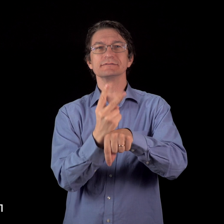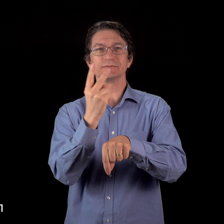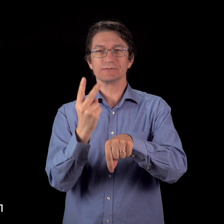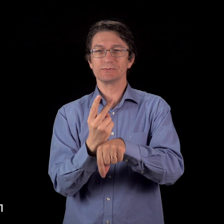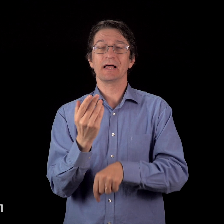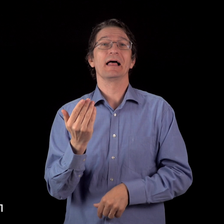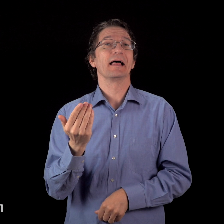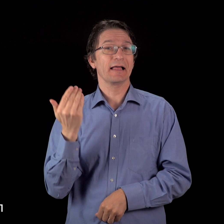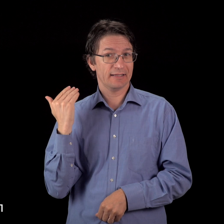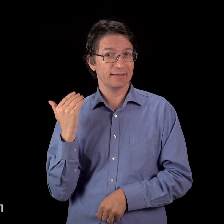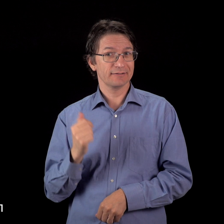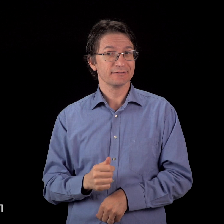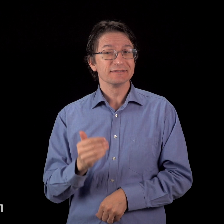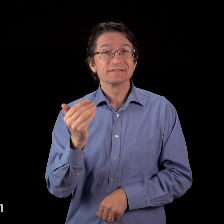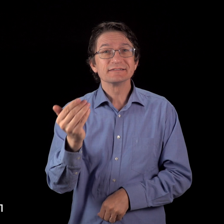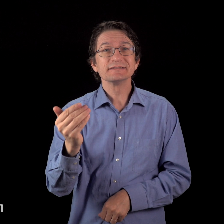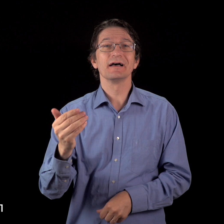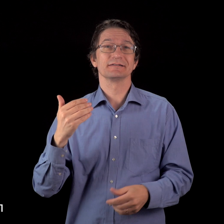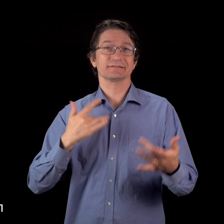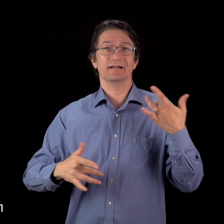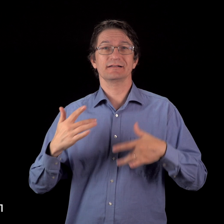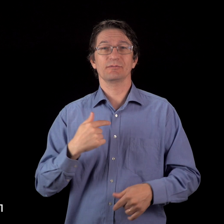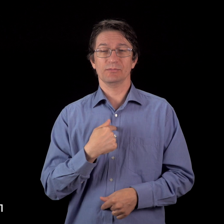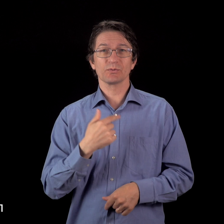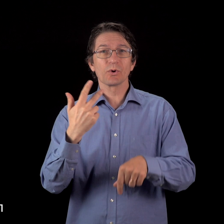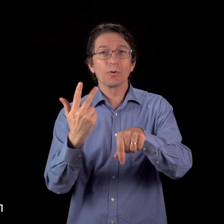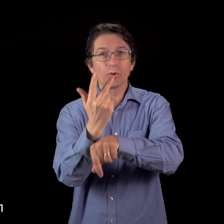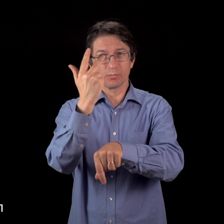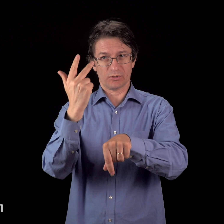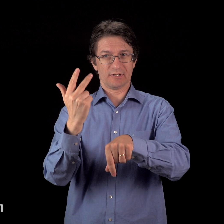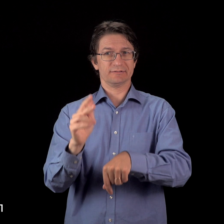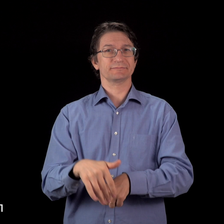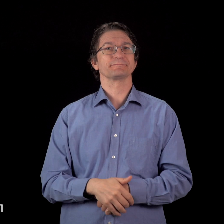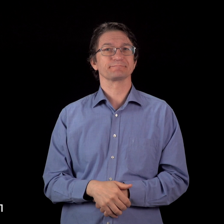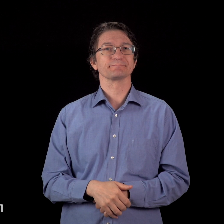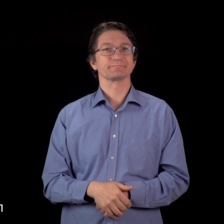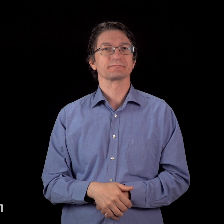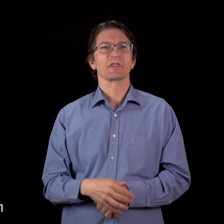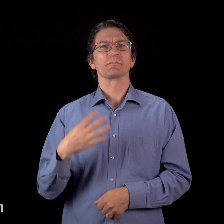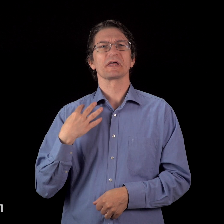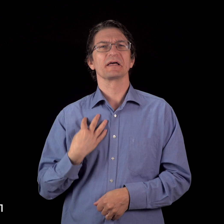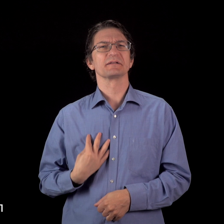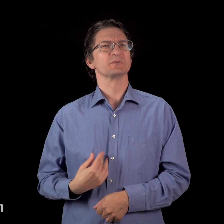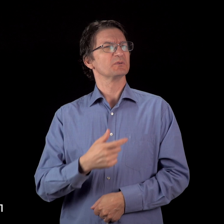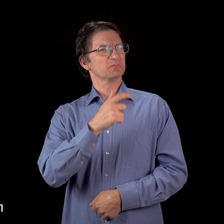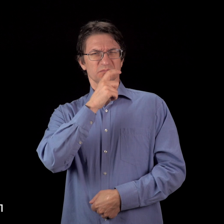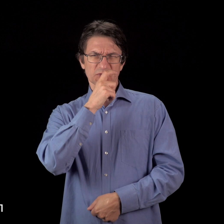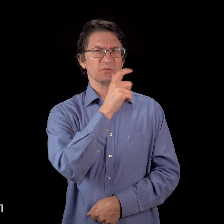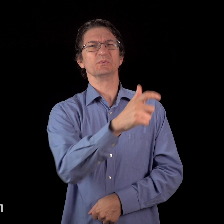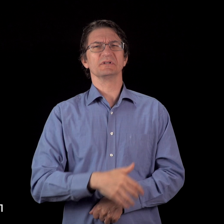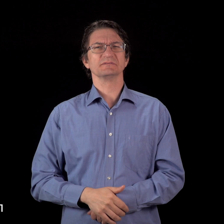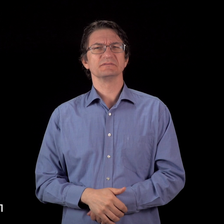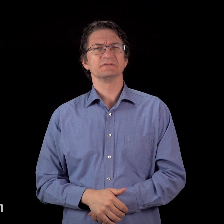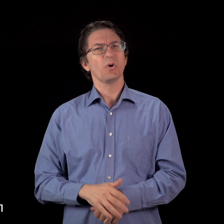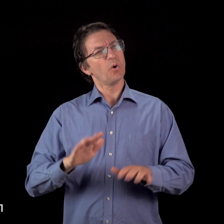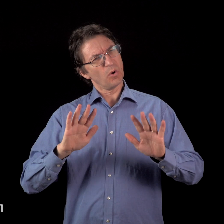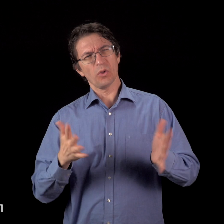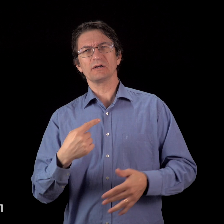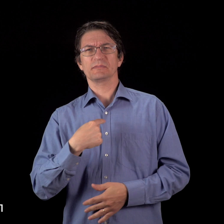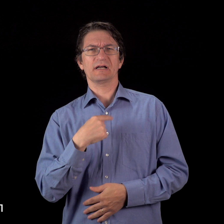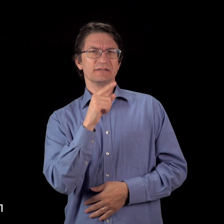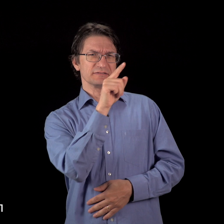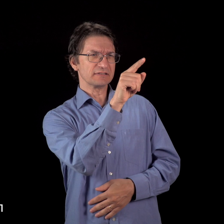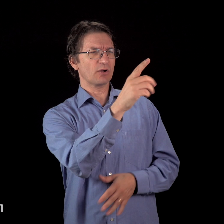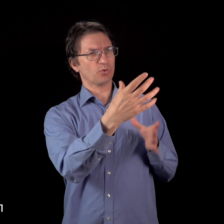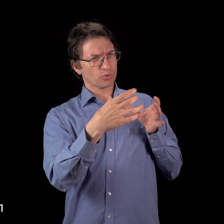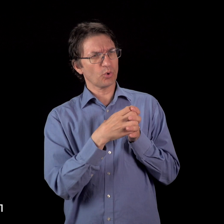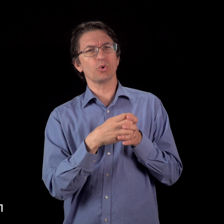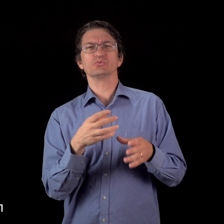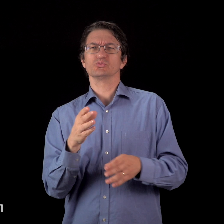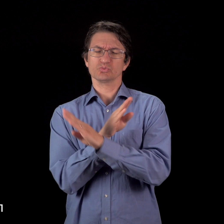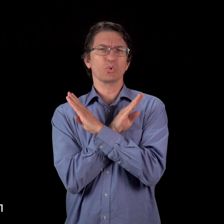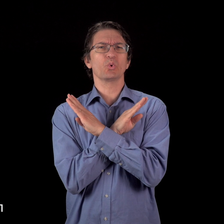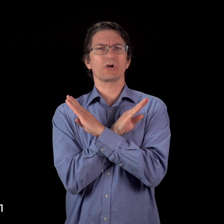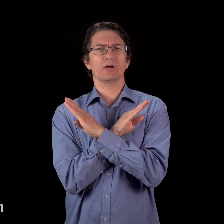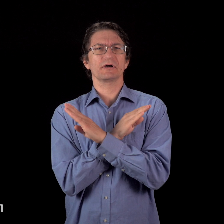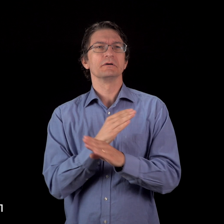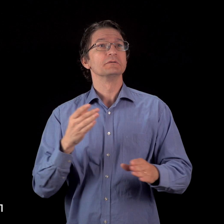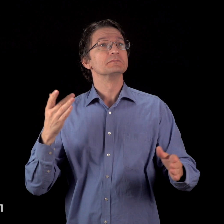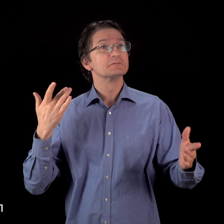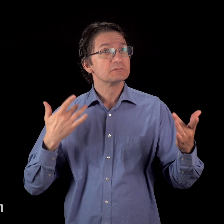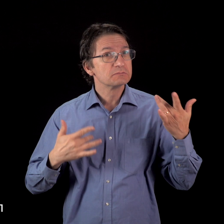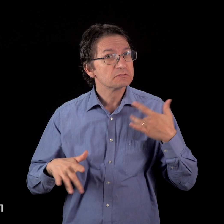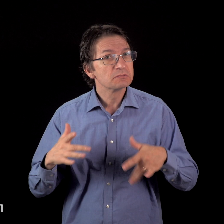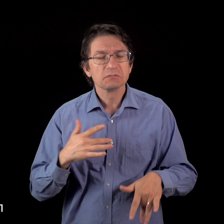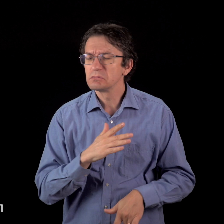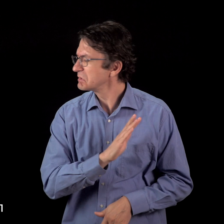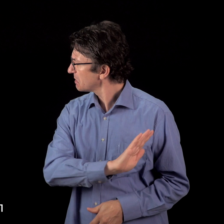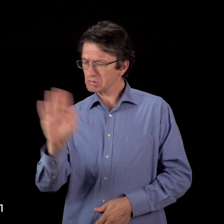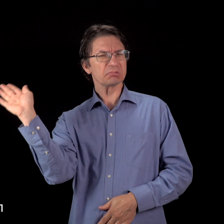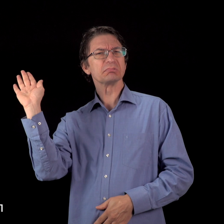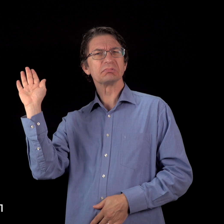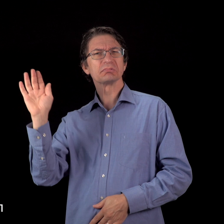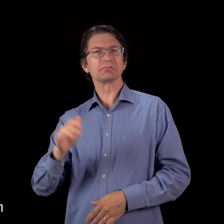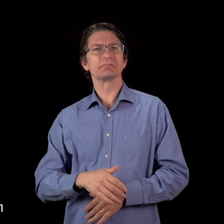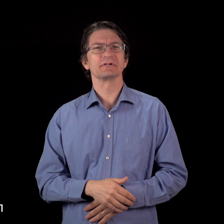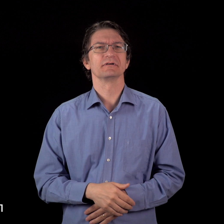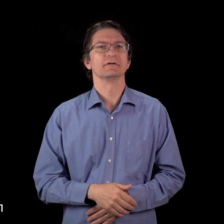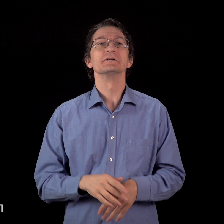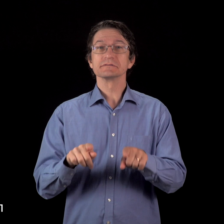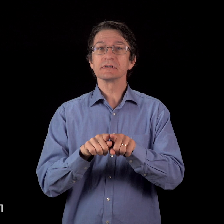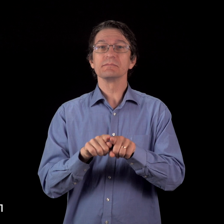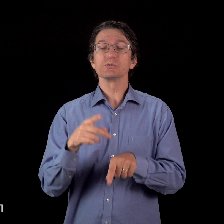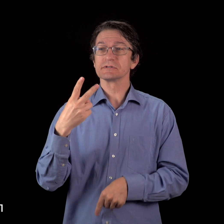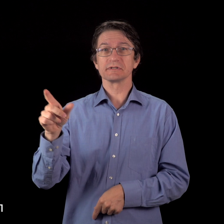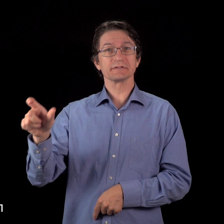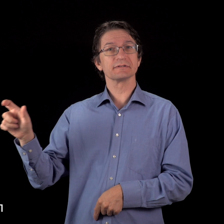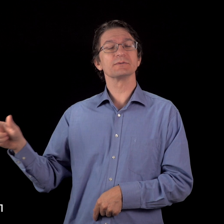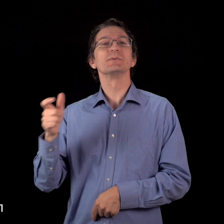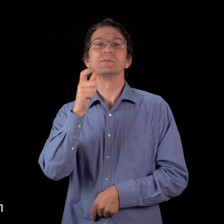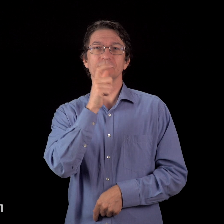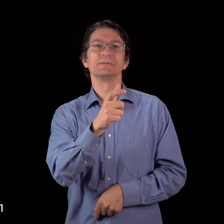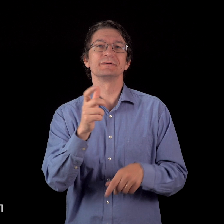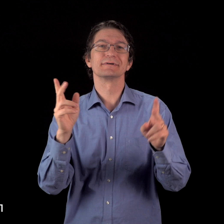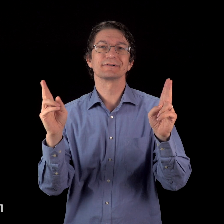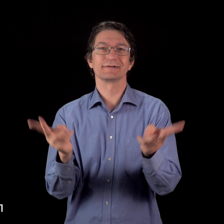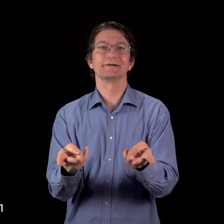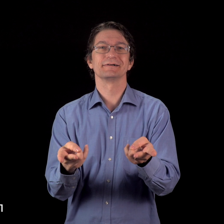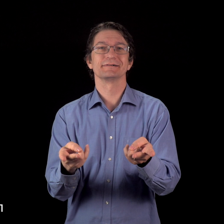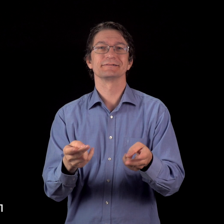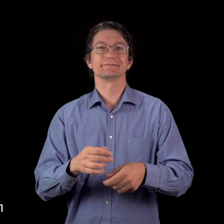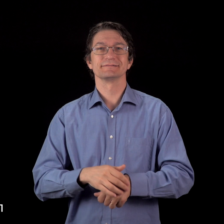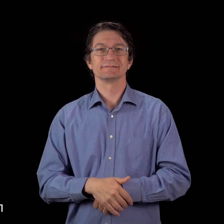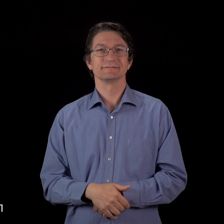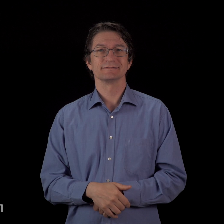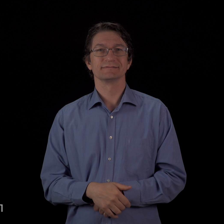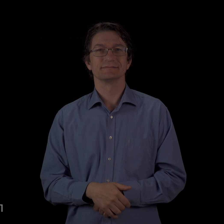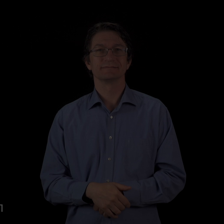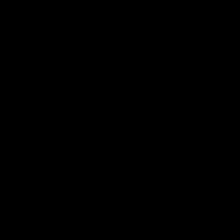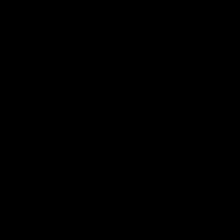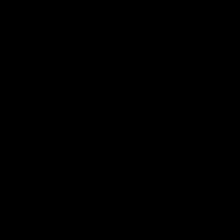But Peter kept insisting, “Even if I have to die with You, I will never deny You.” And all the others said the same thing.